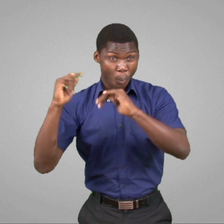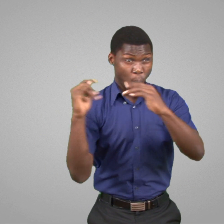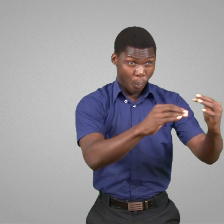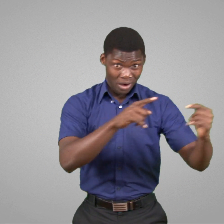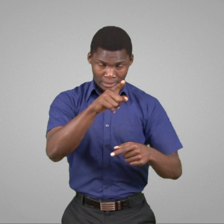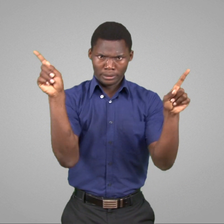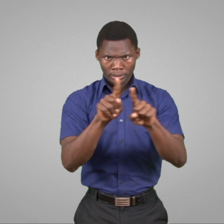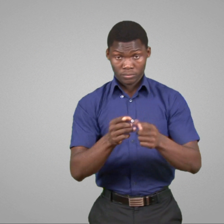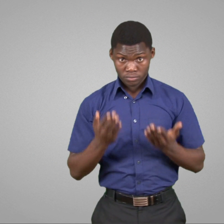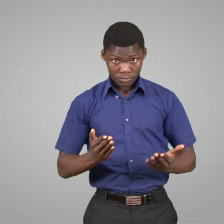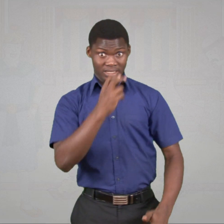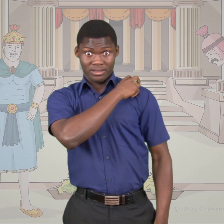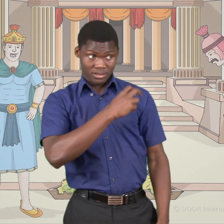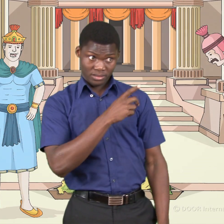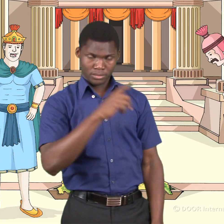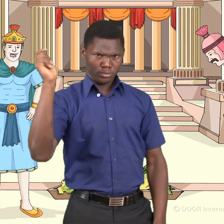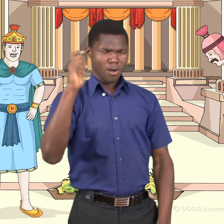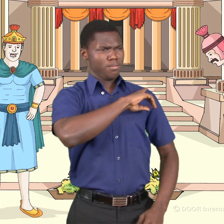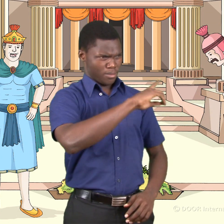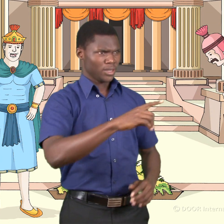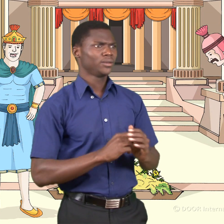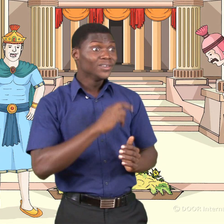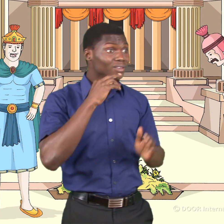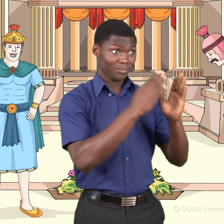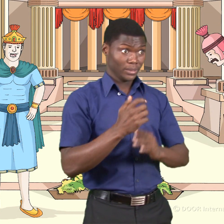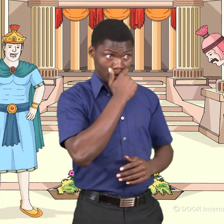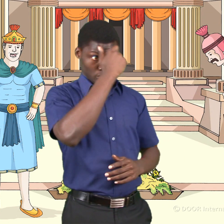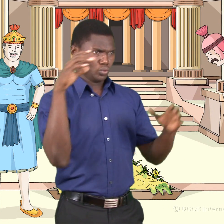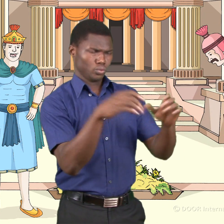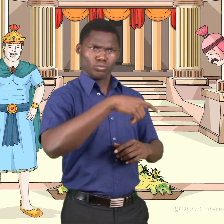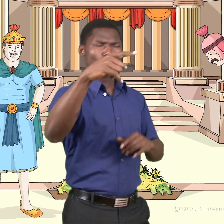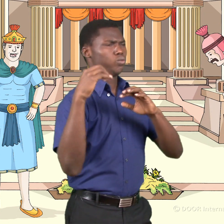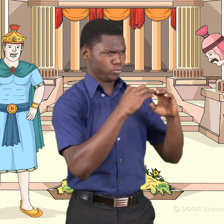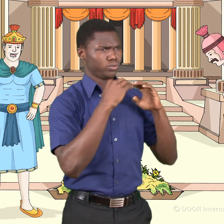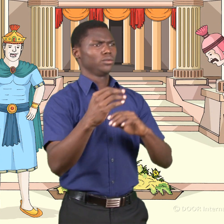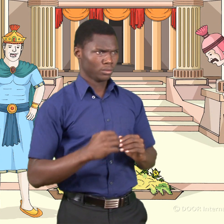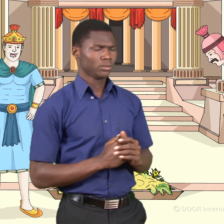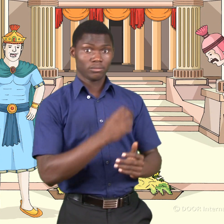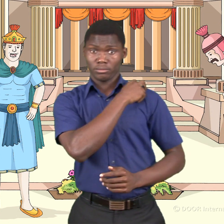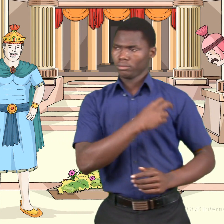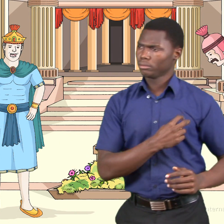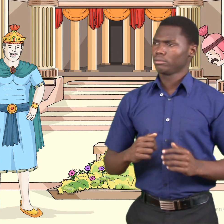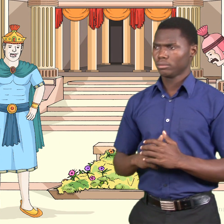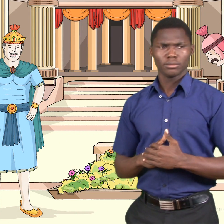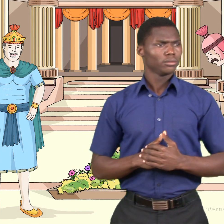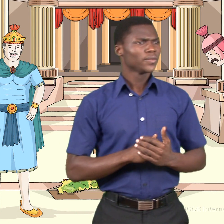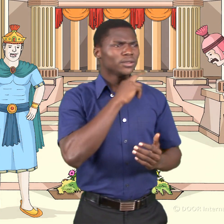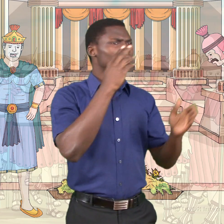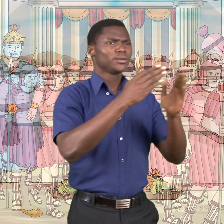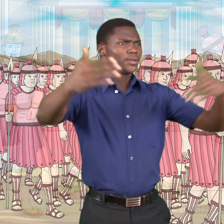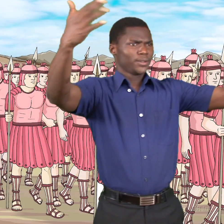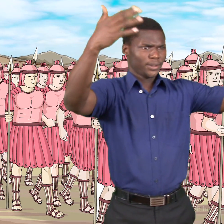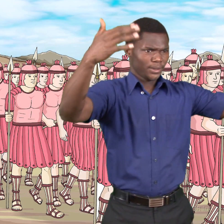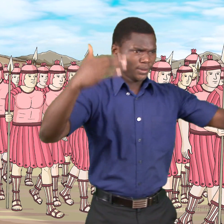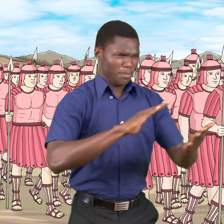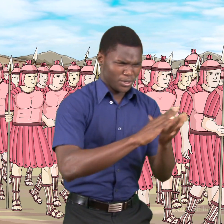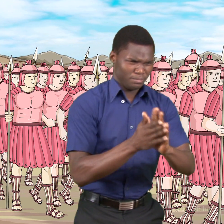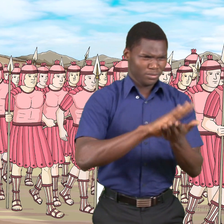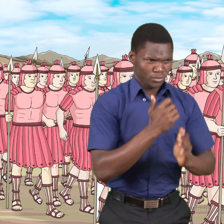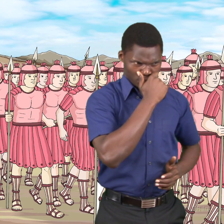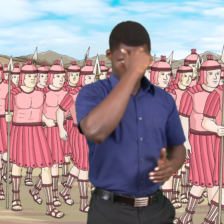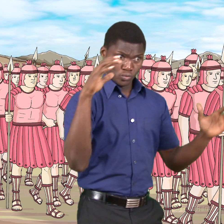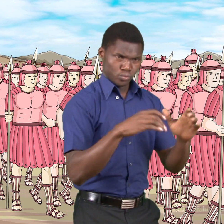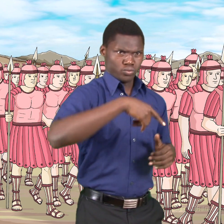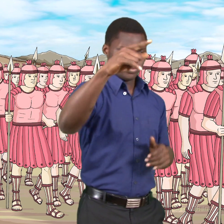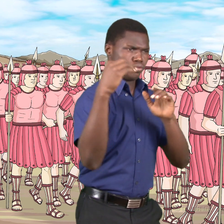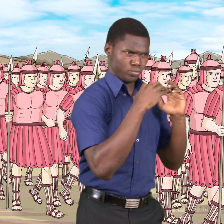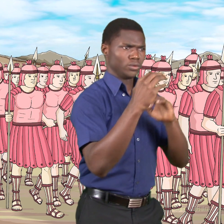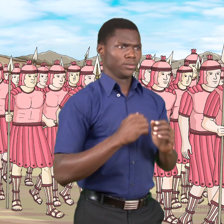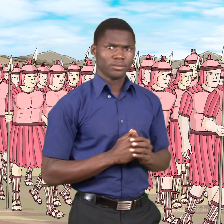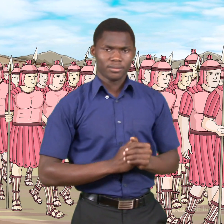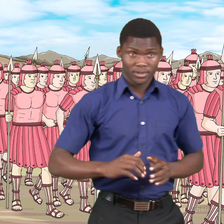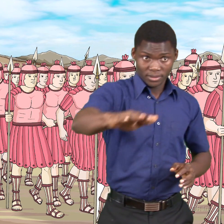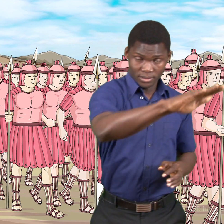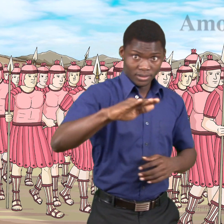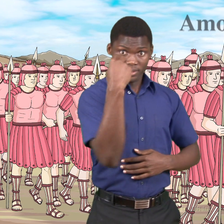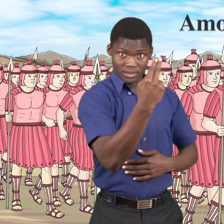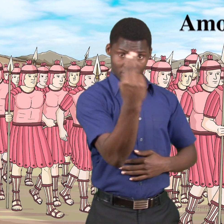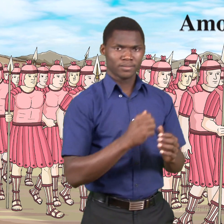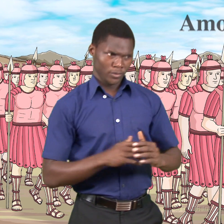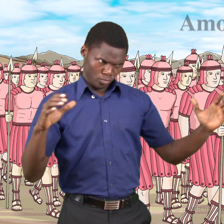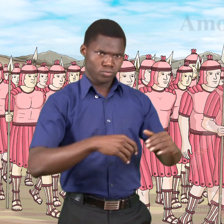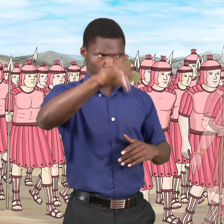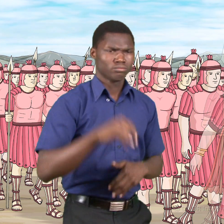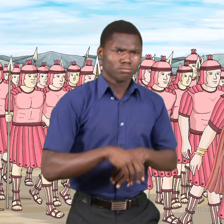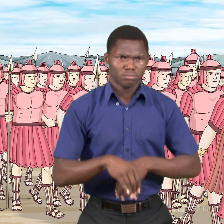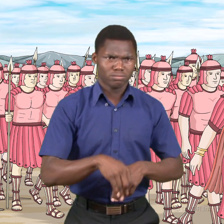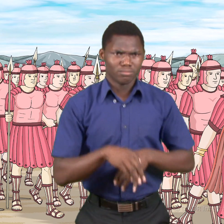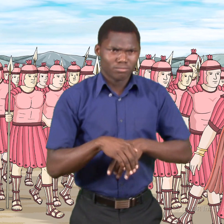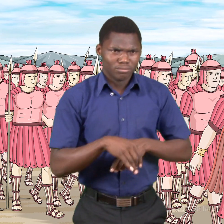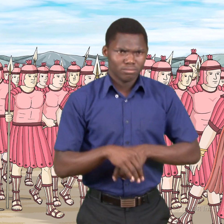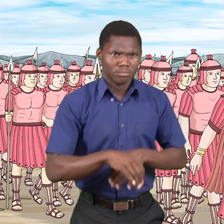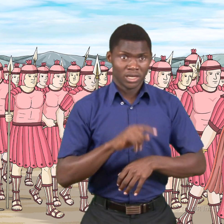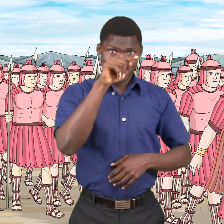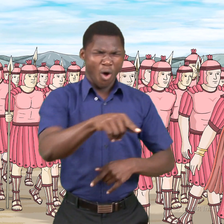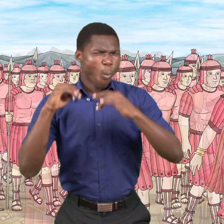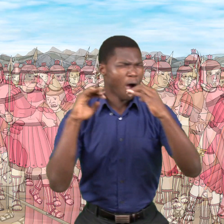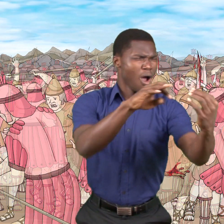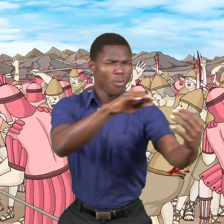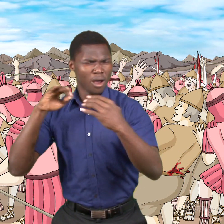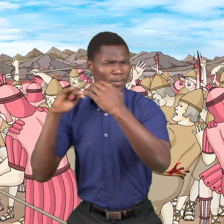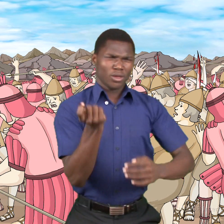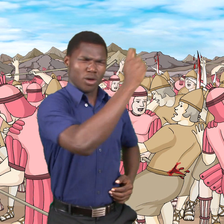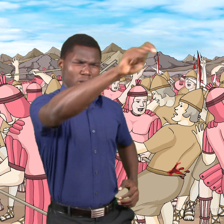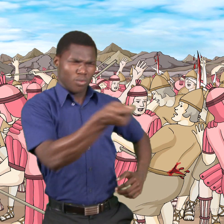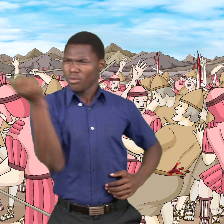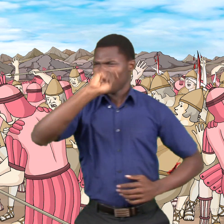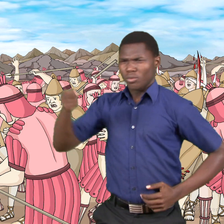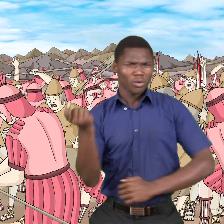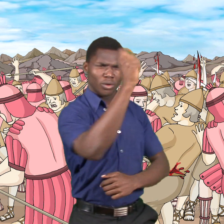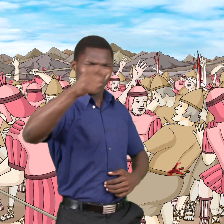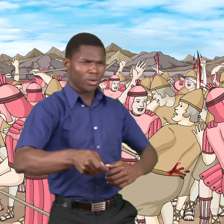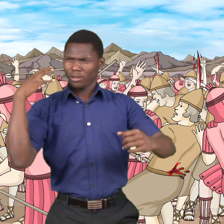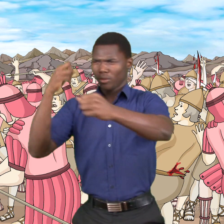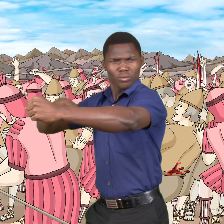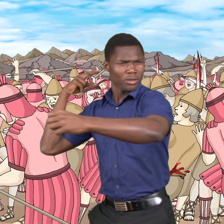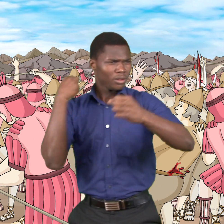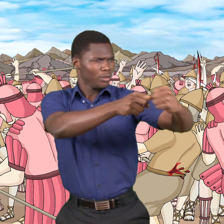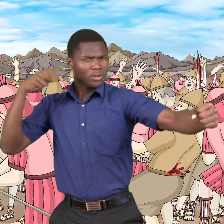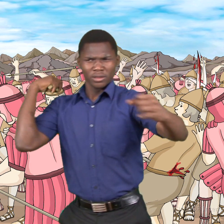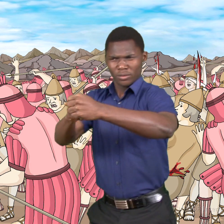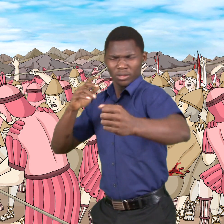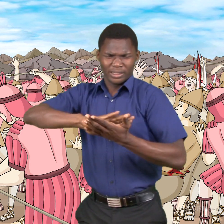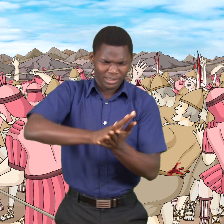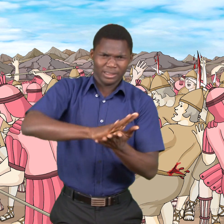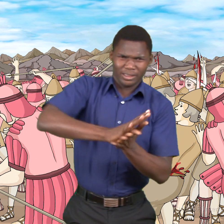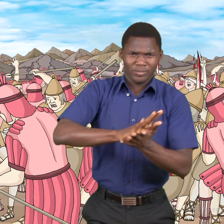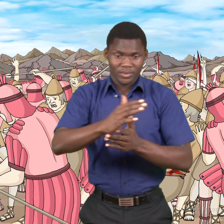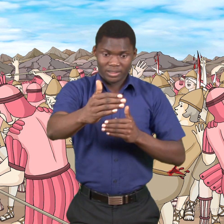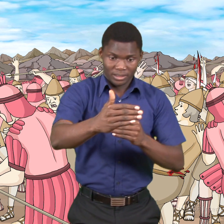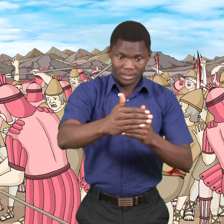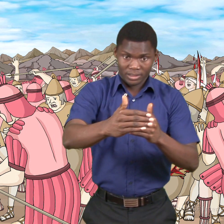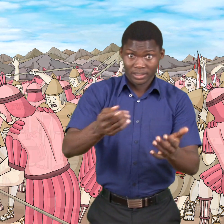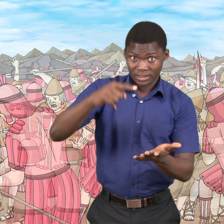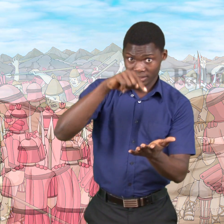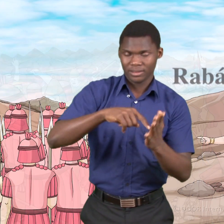In the spring, at the time when kings march out to war, David sent out Joab and his servants with the whole army of Israel.